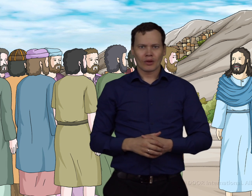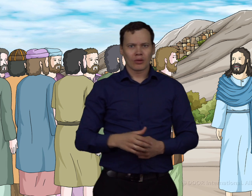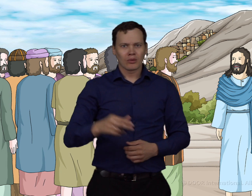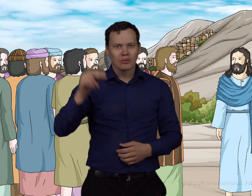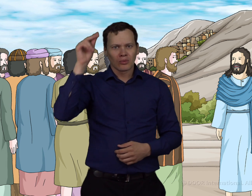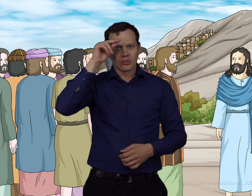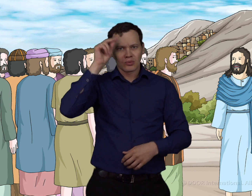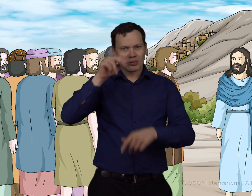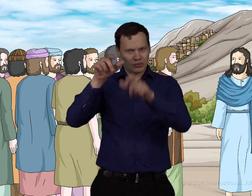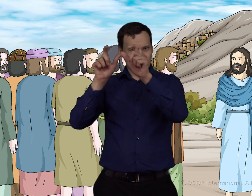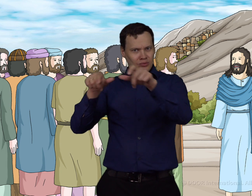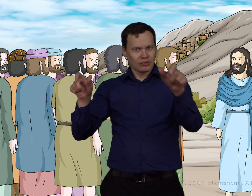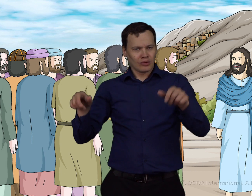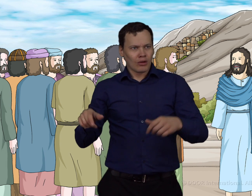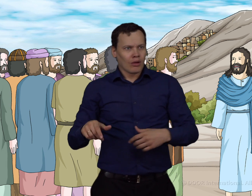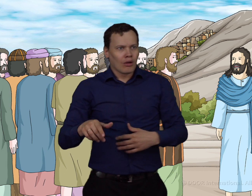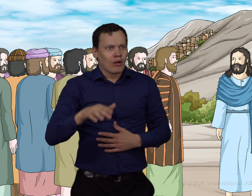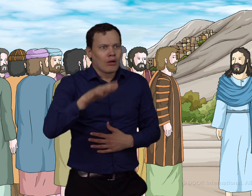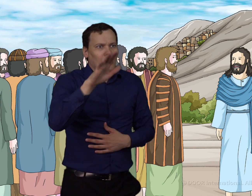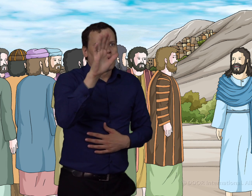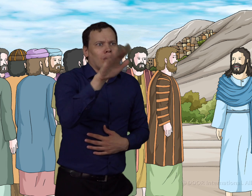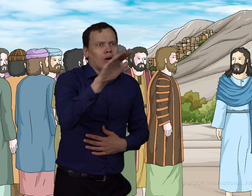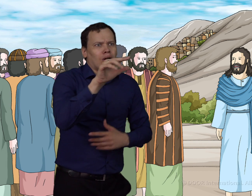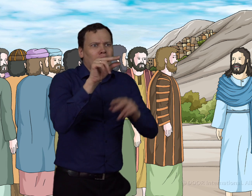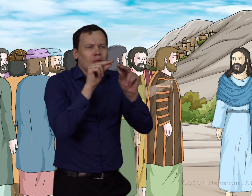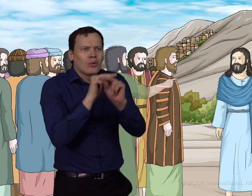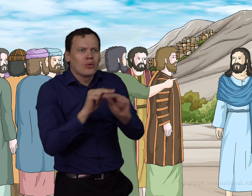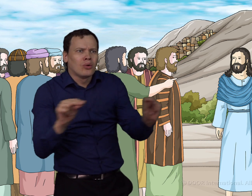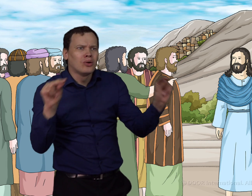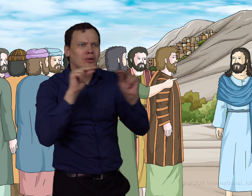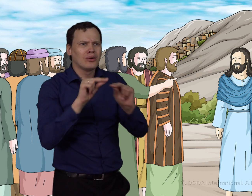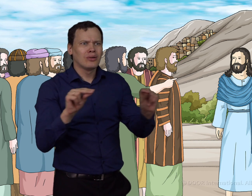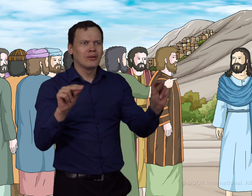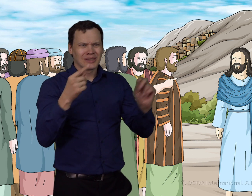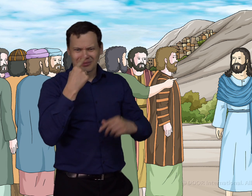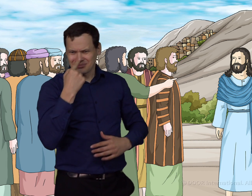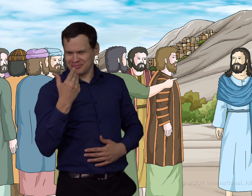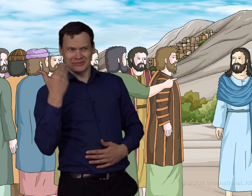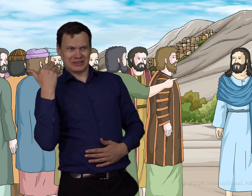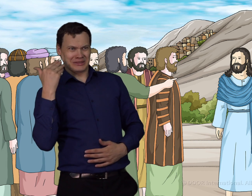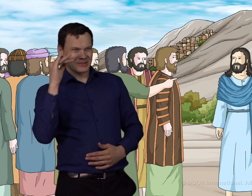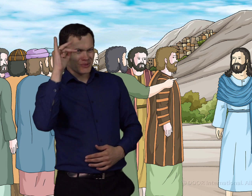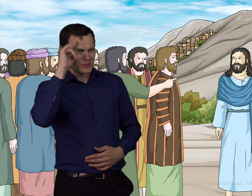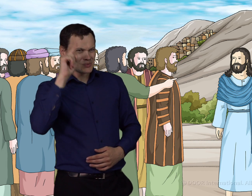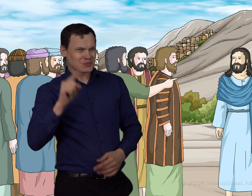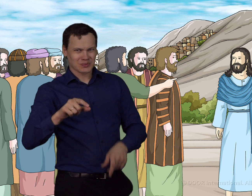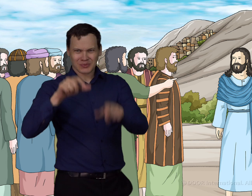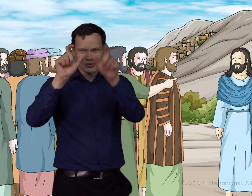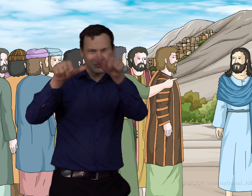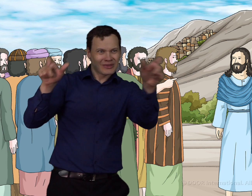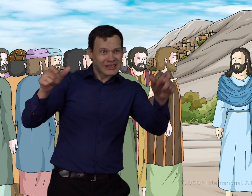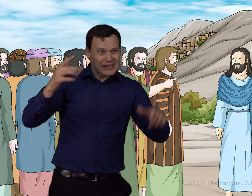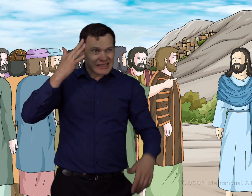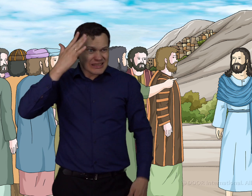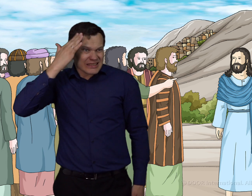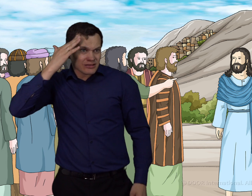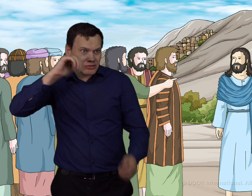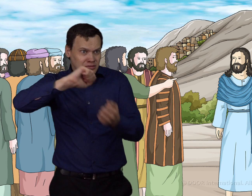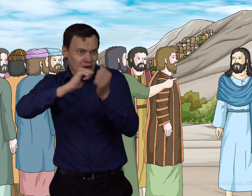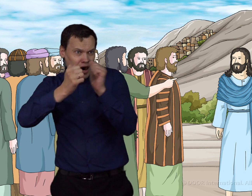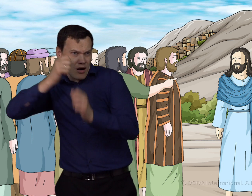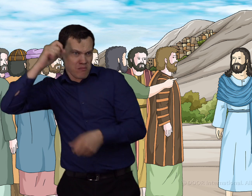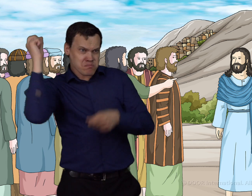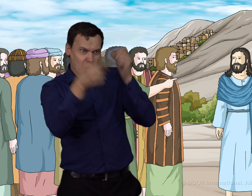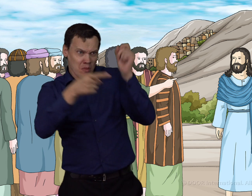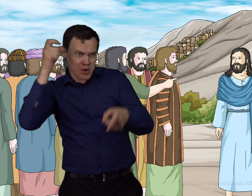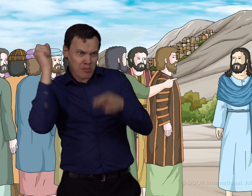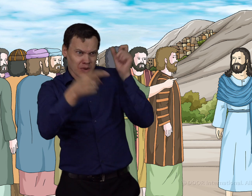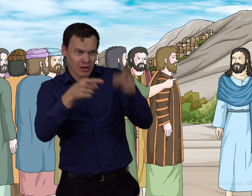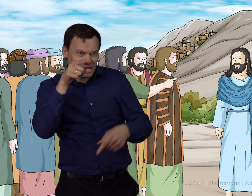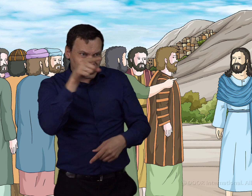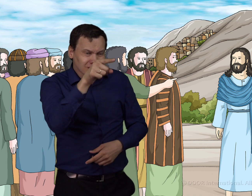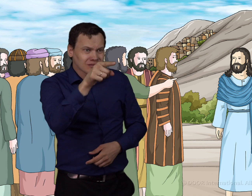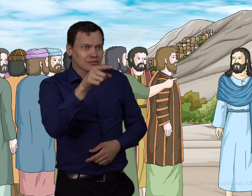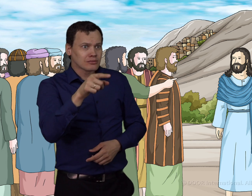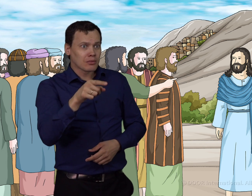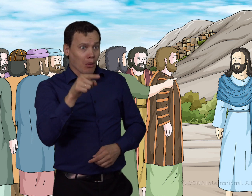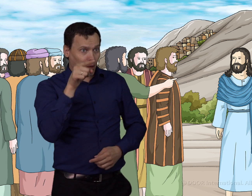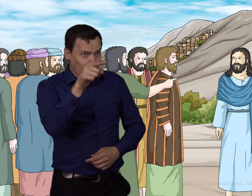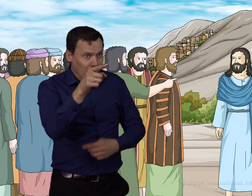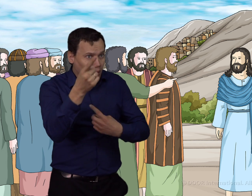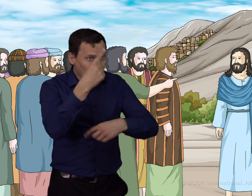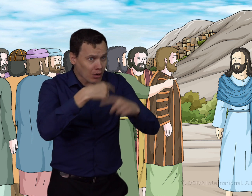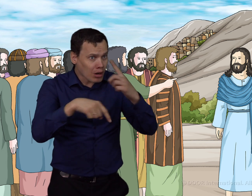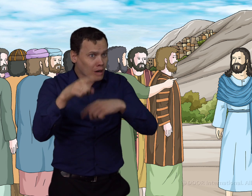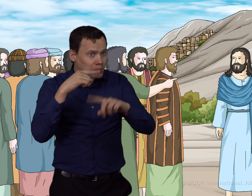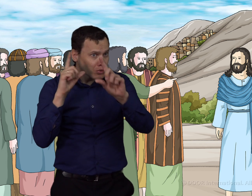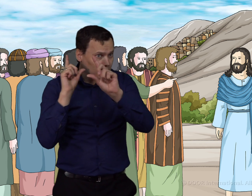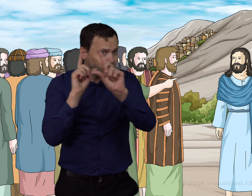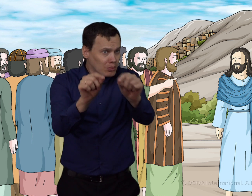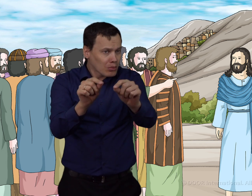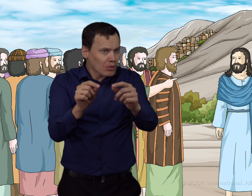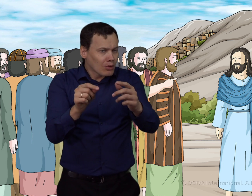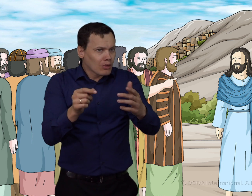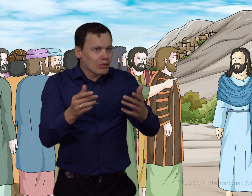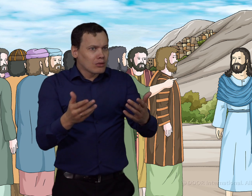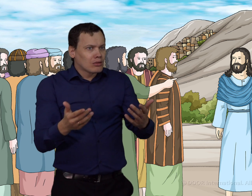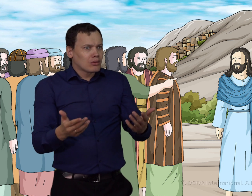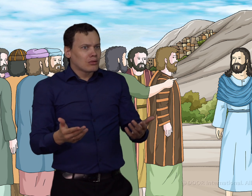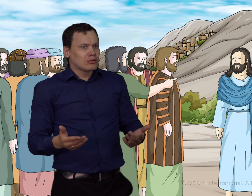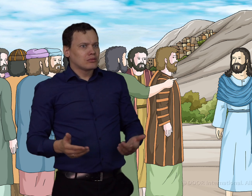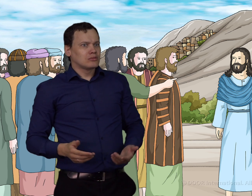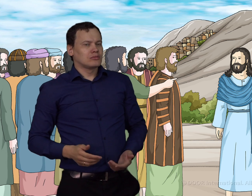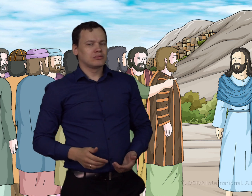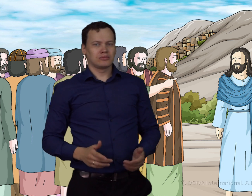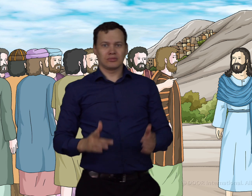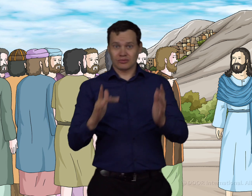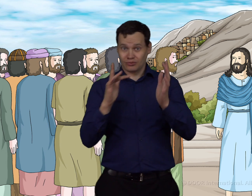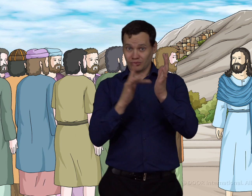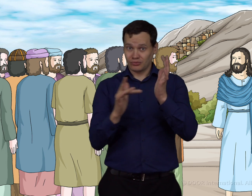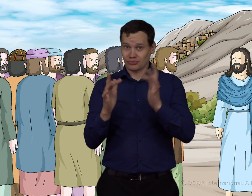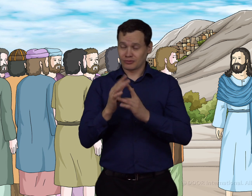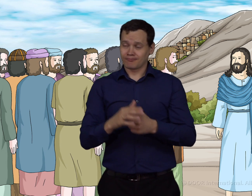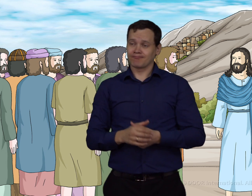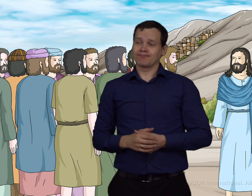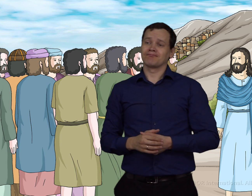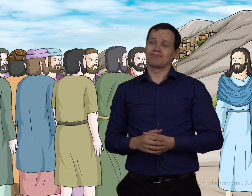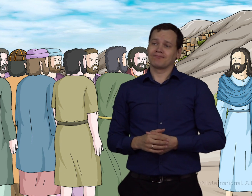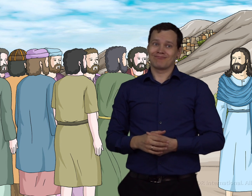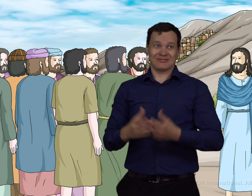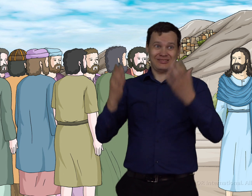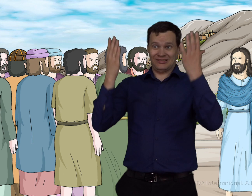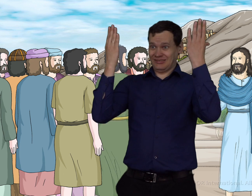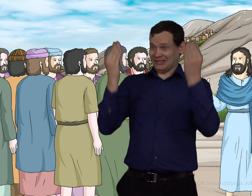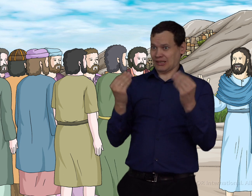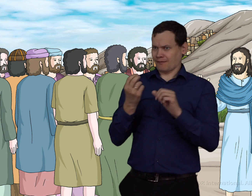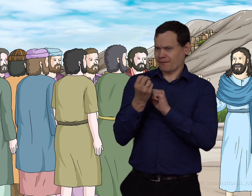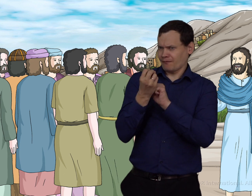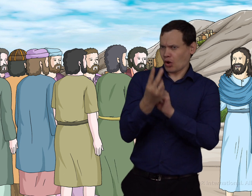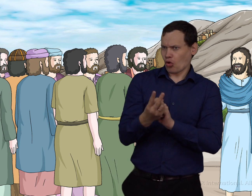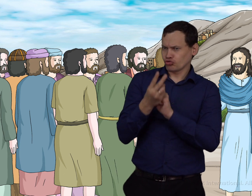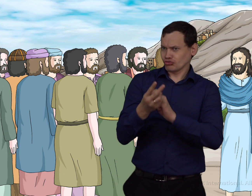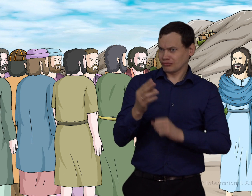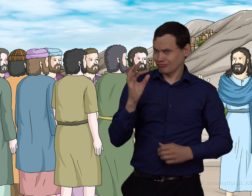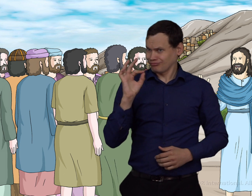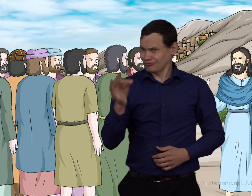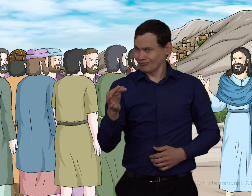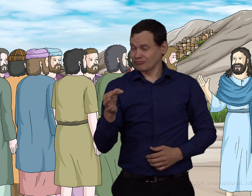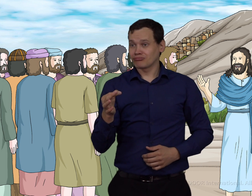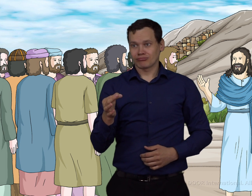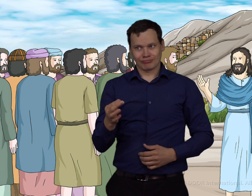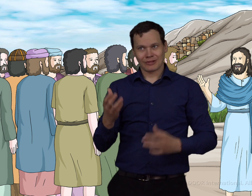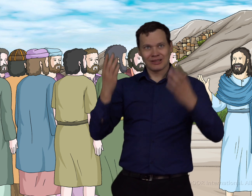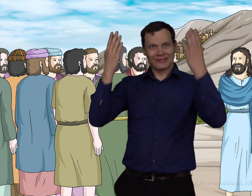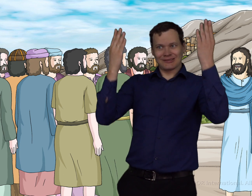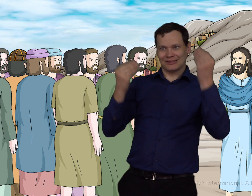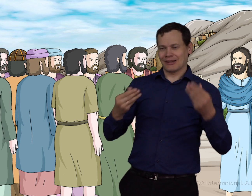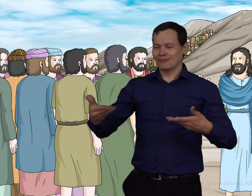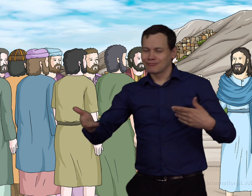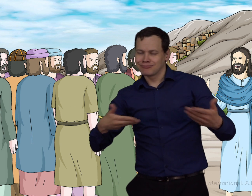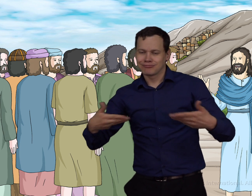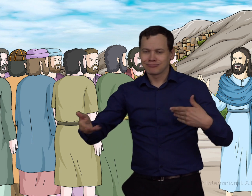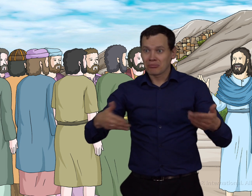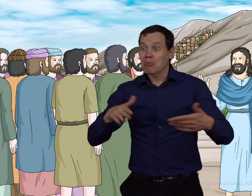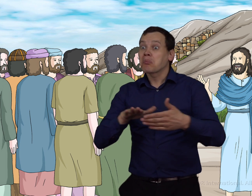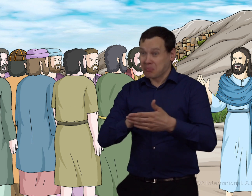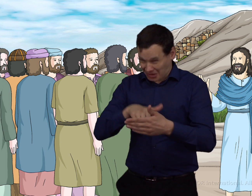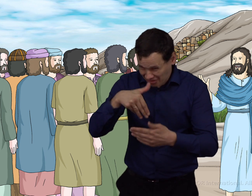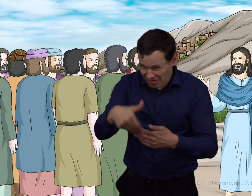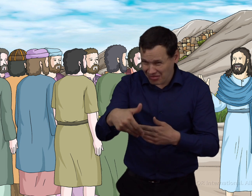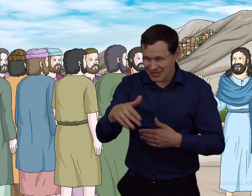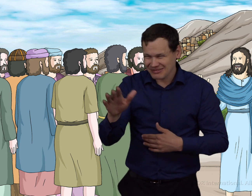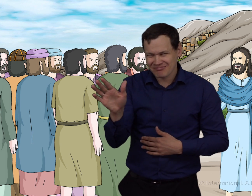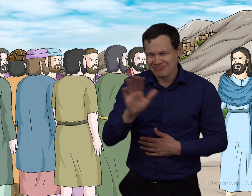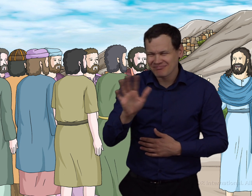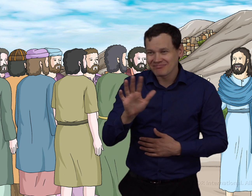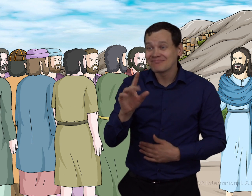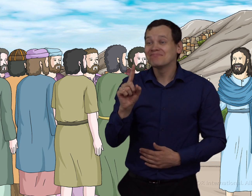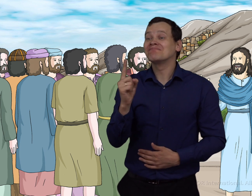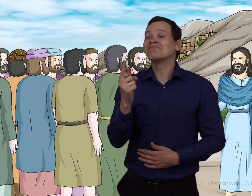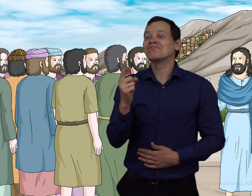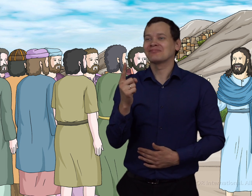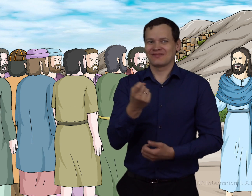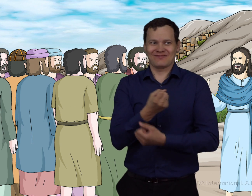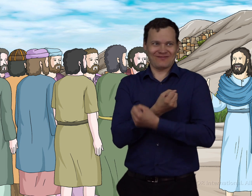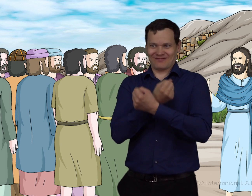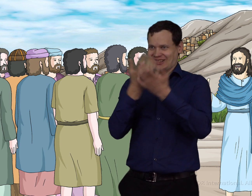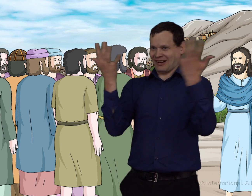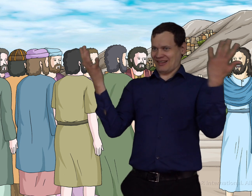“Rabbi,” they replied, “the Jews just tried to stone You, and You are going back there?” Jesus answered, “Are there not twelve hours of daylight?